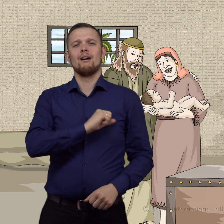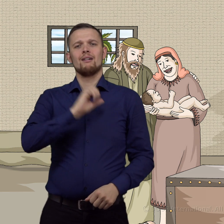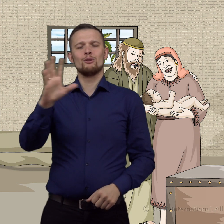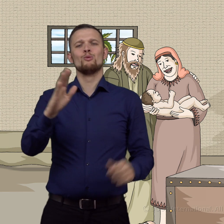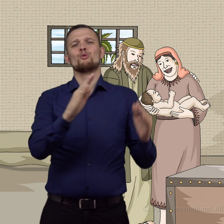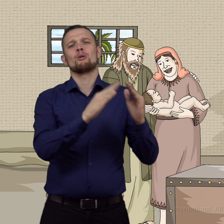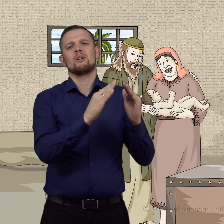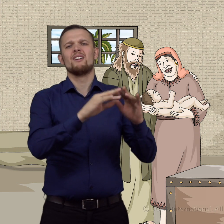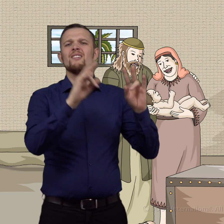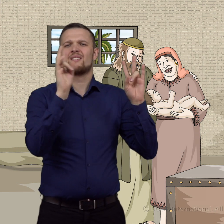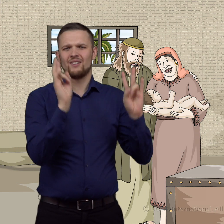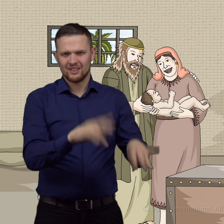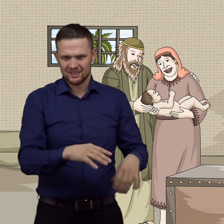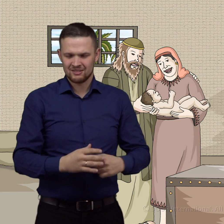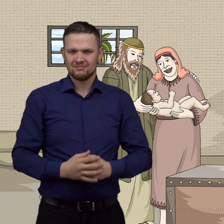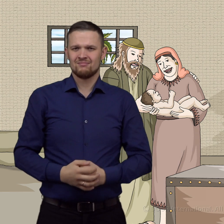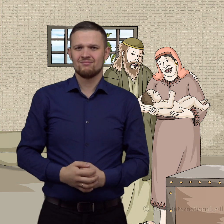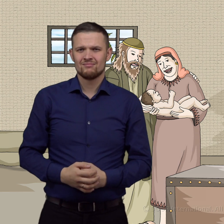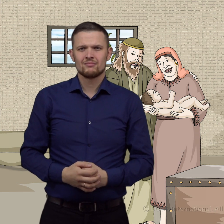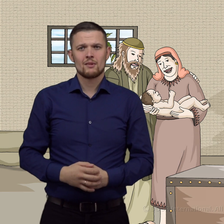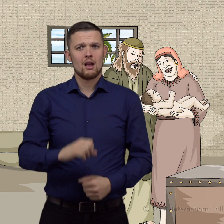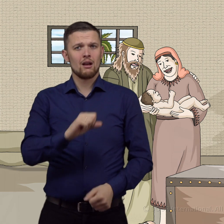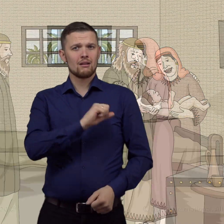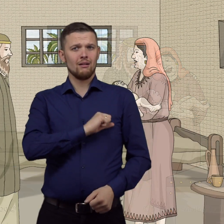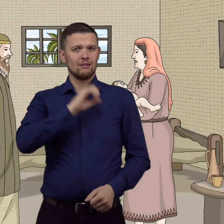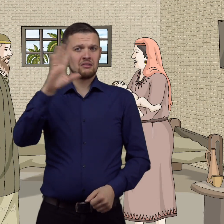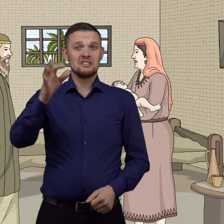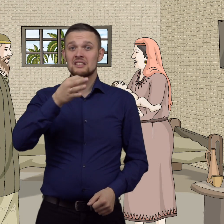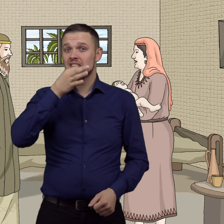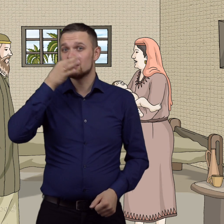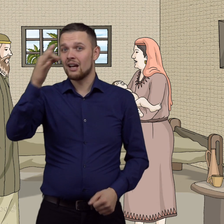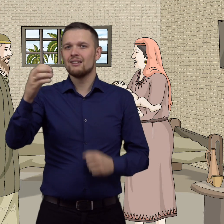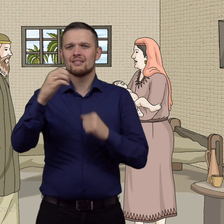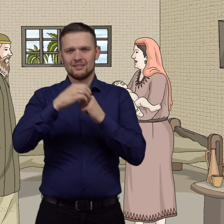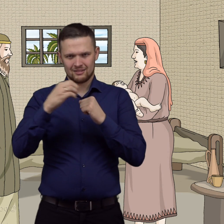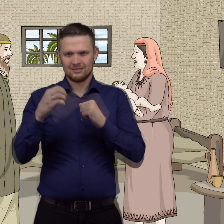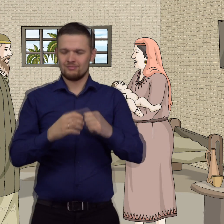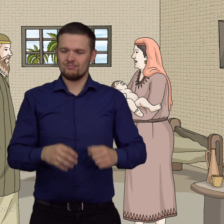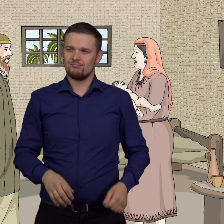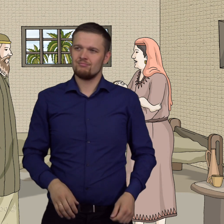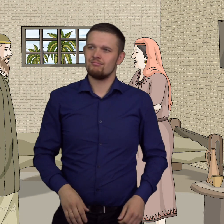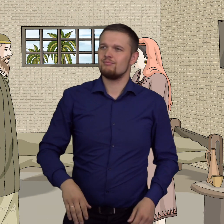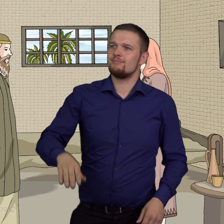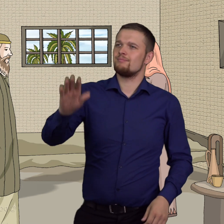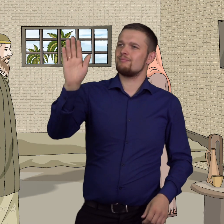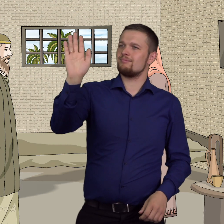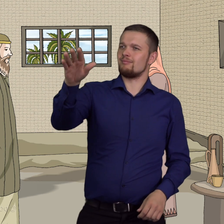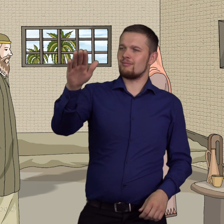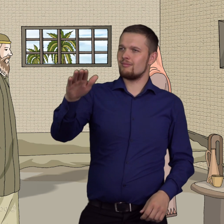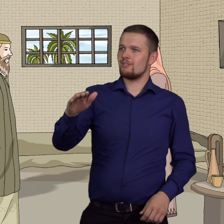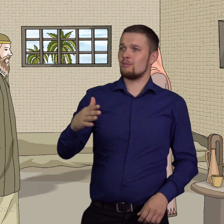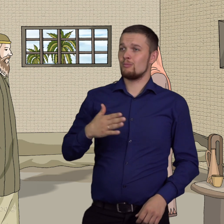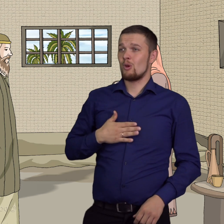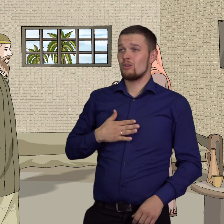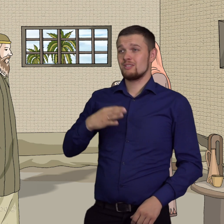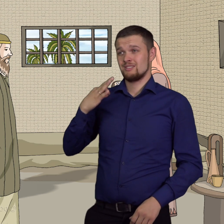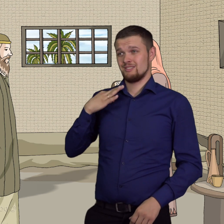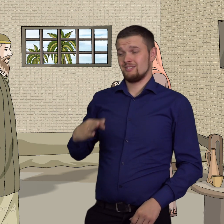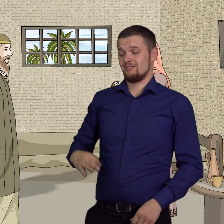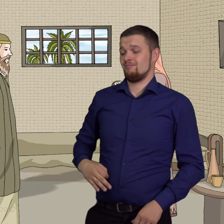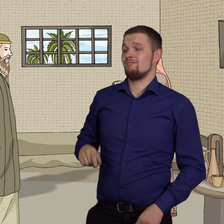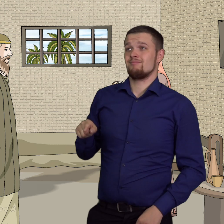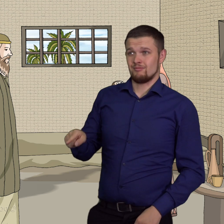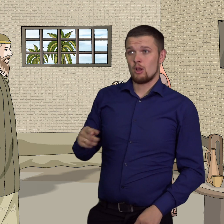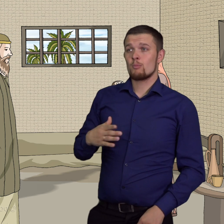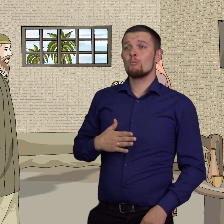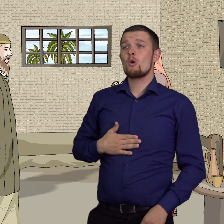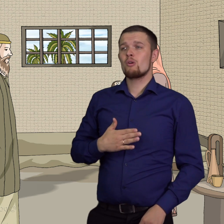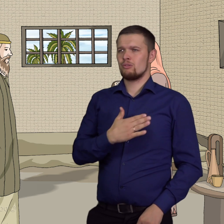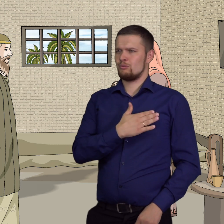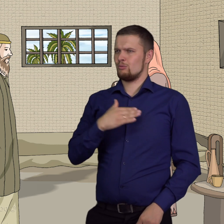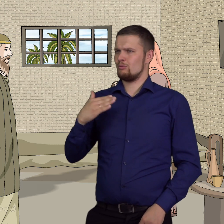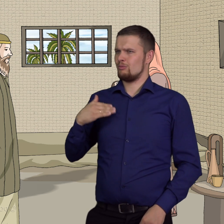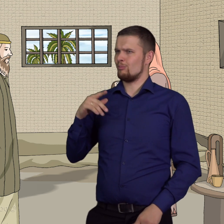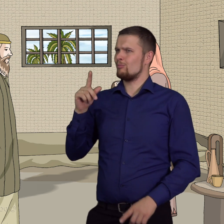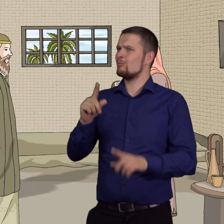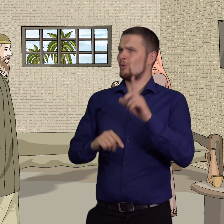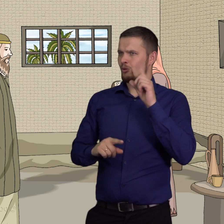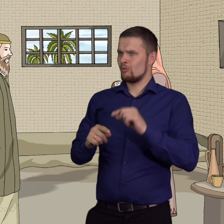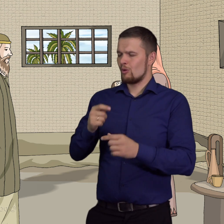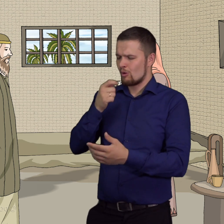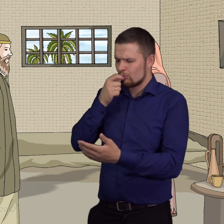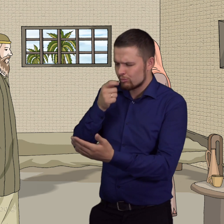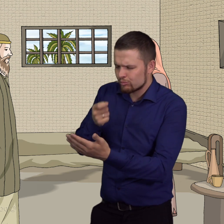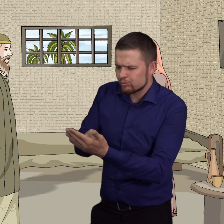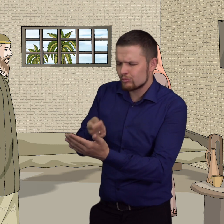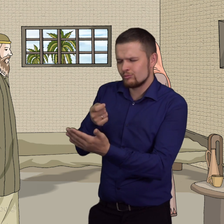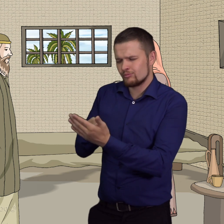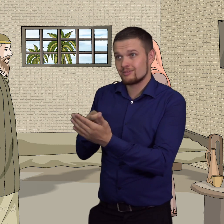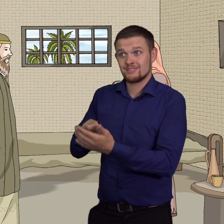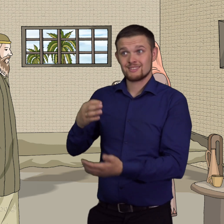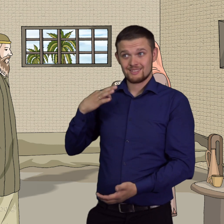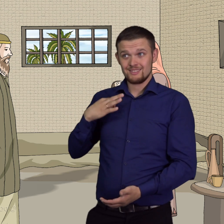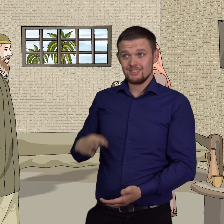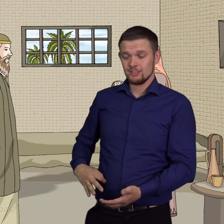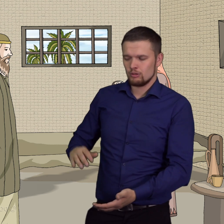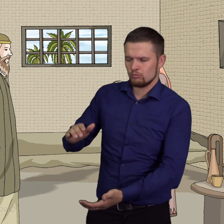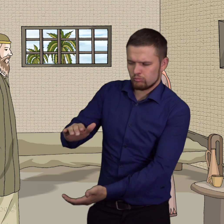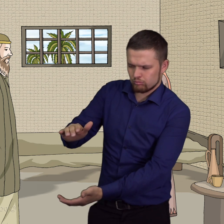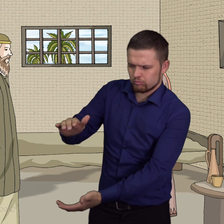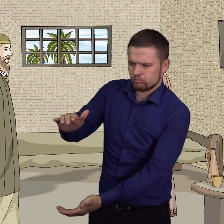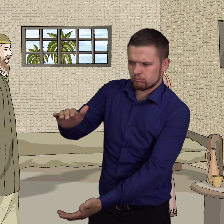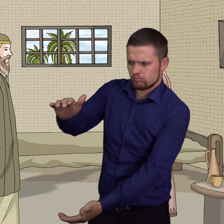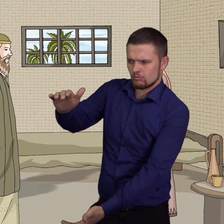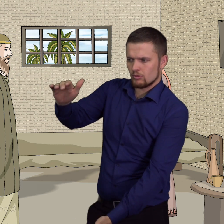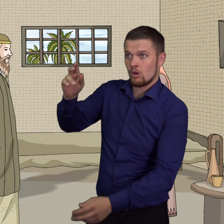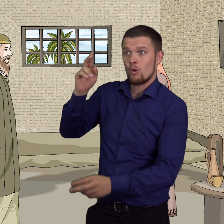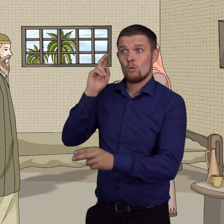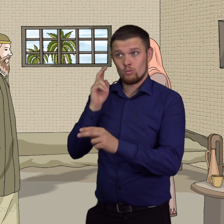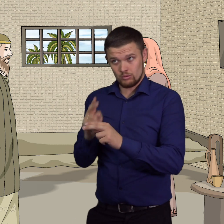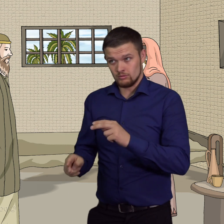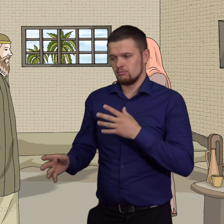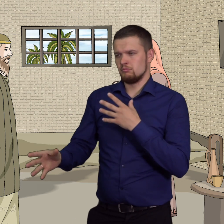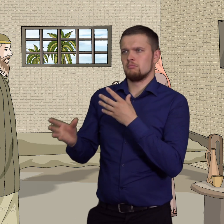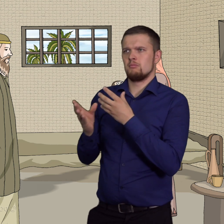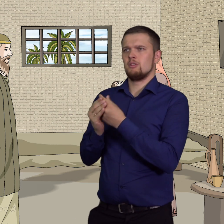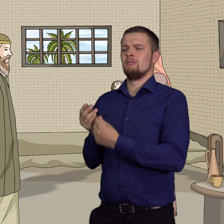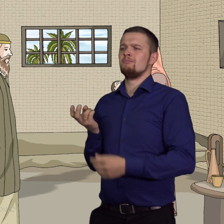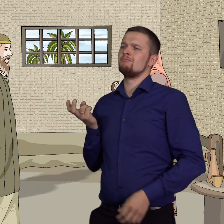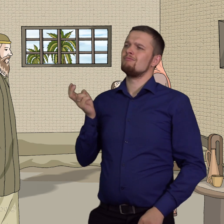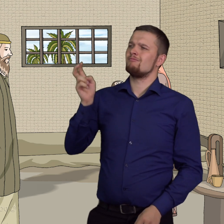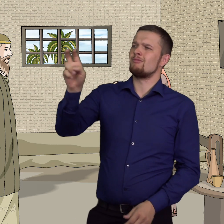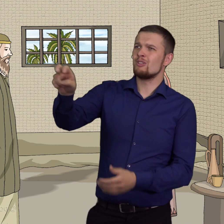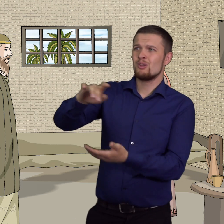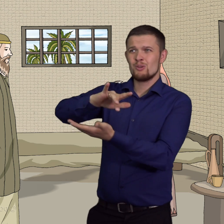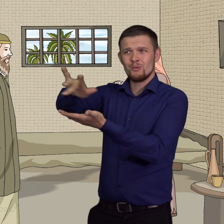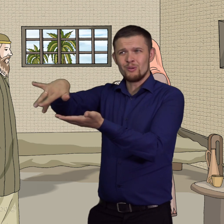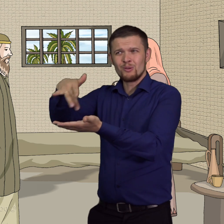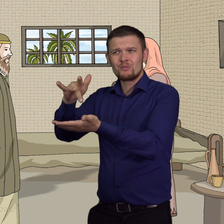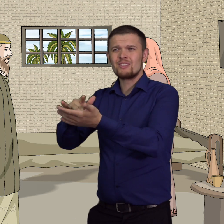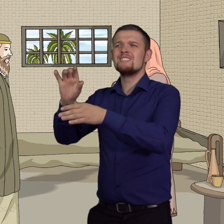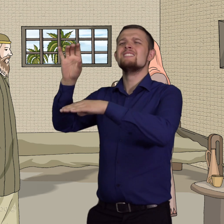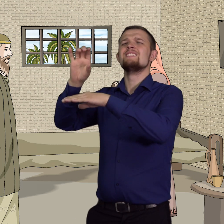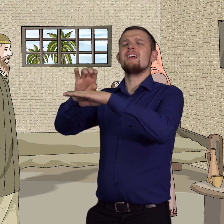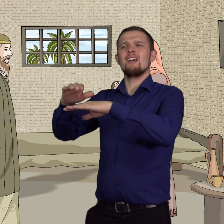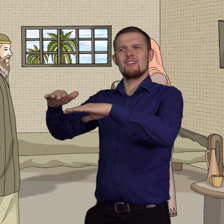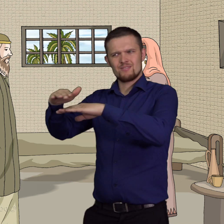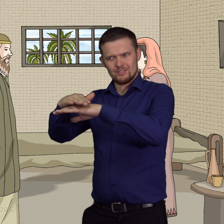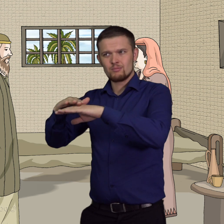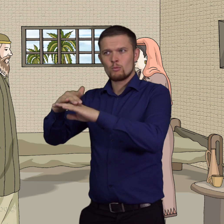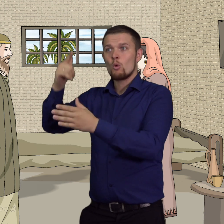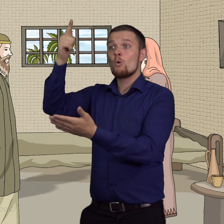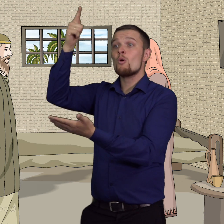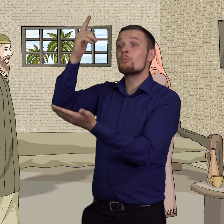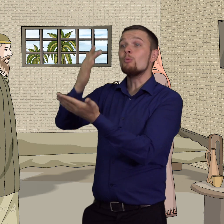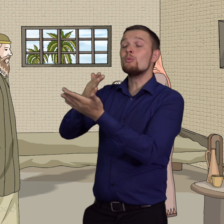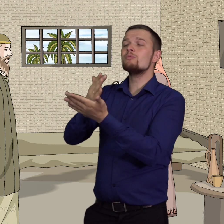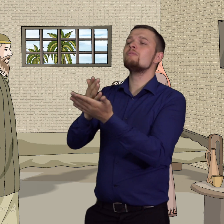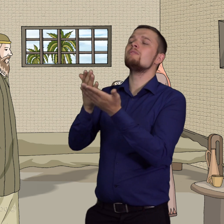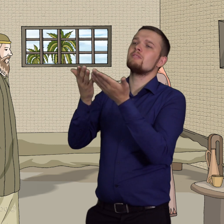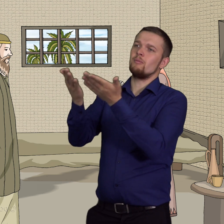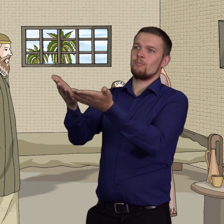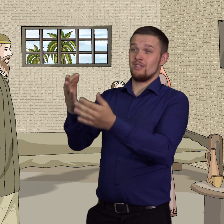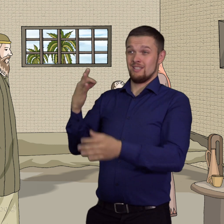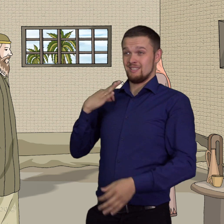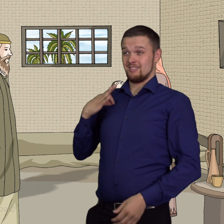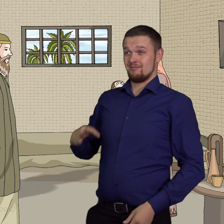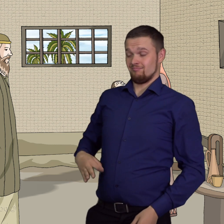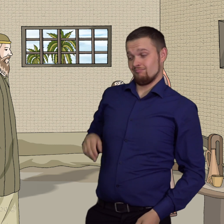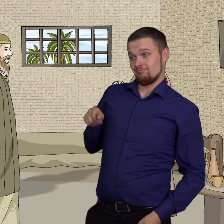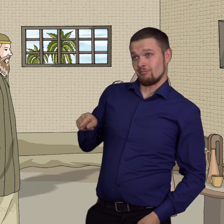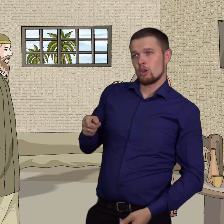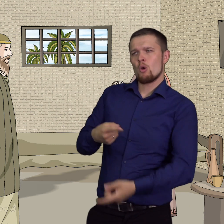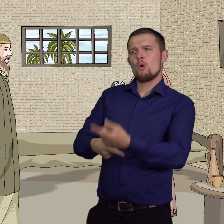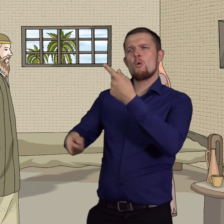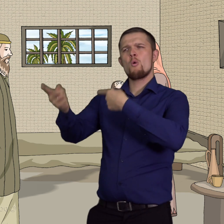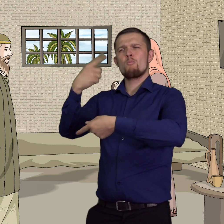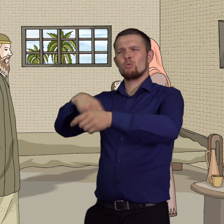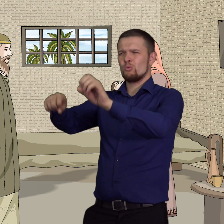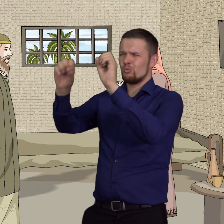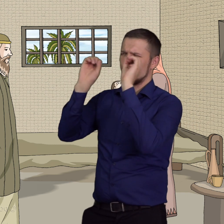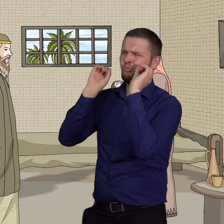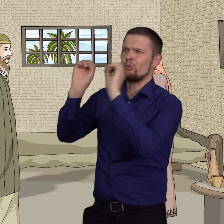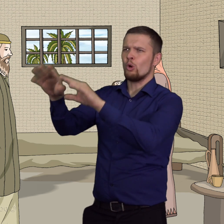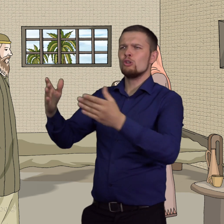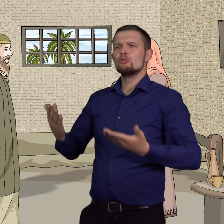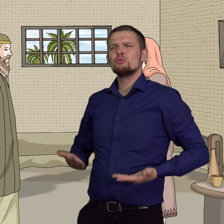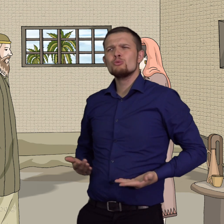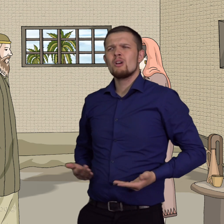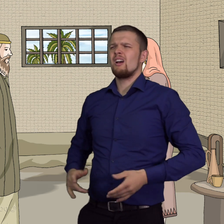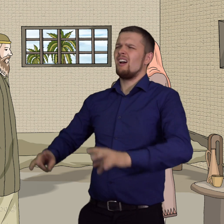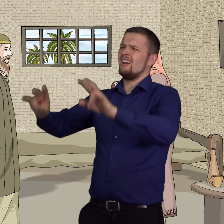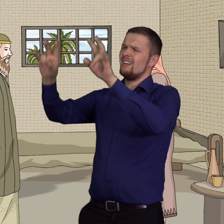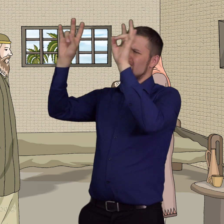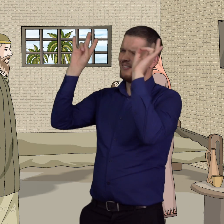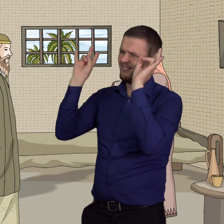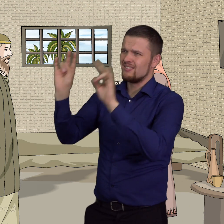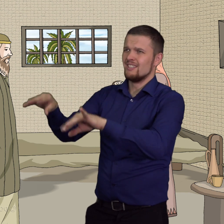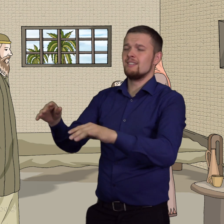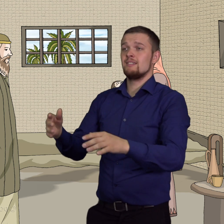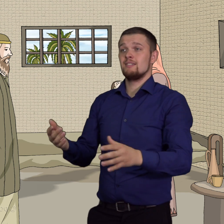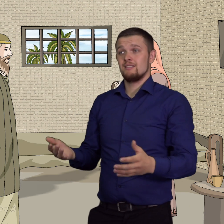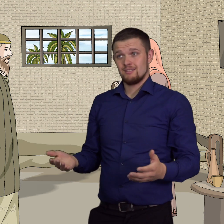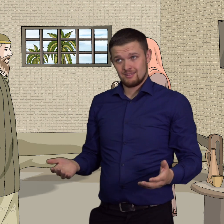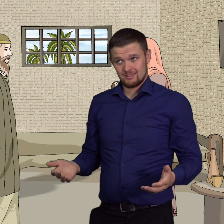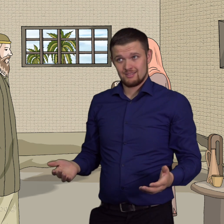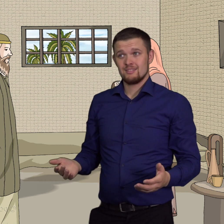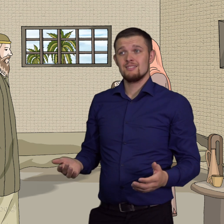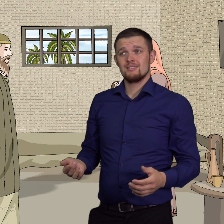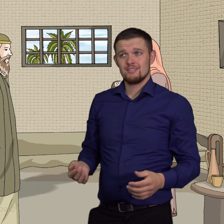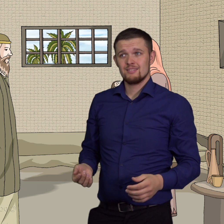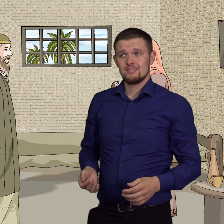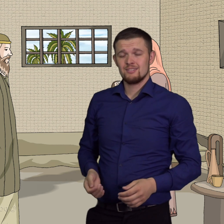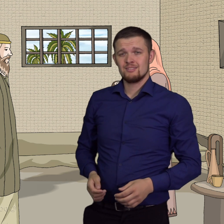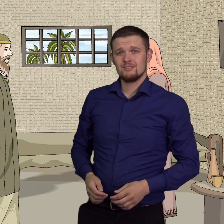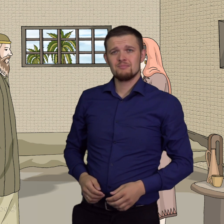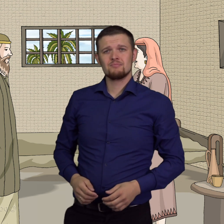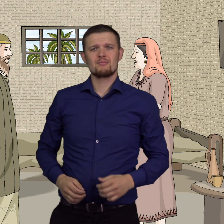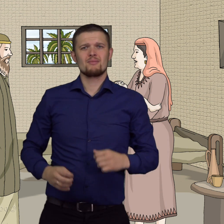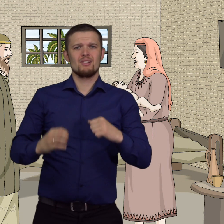“After the boy is weaned,” she said to her husband, “I will take him to appear before the LORD and to stay there permanently.”